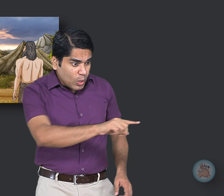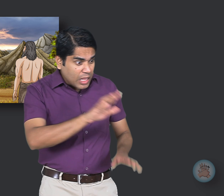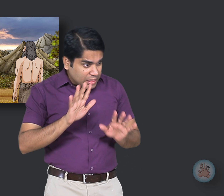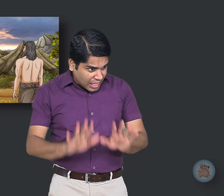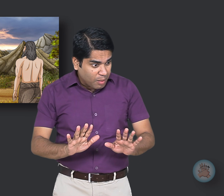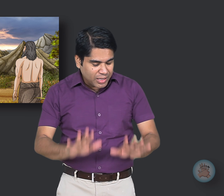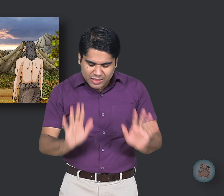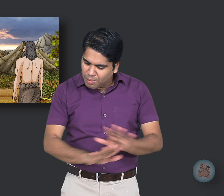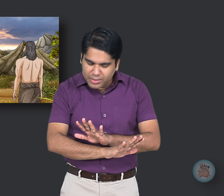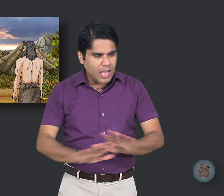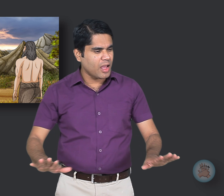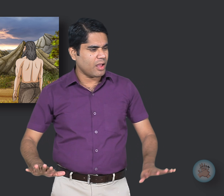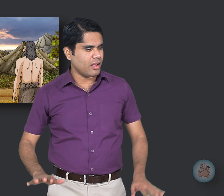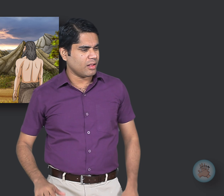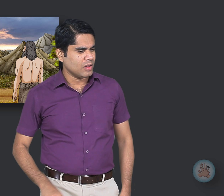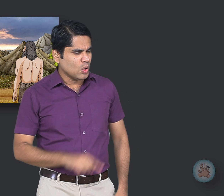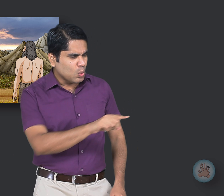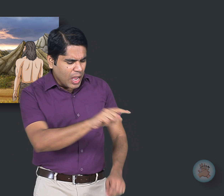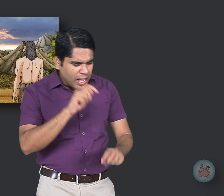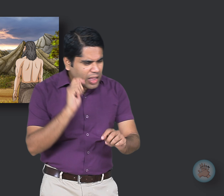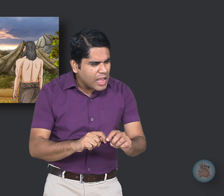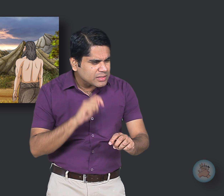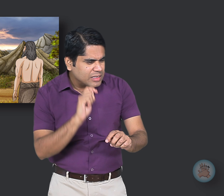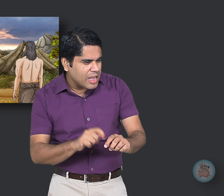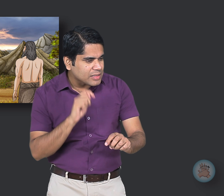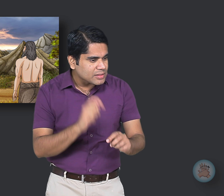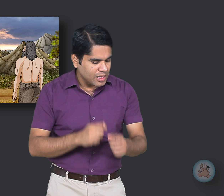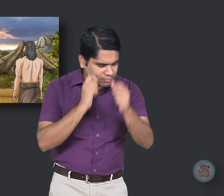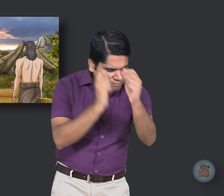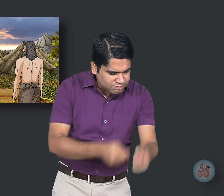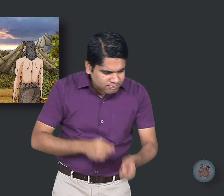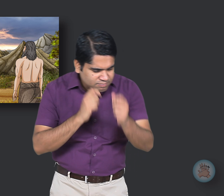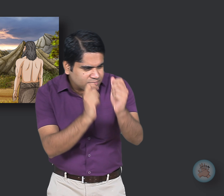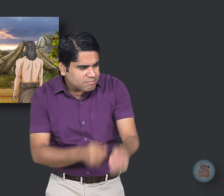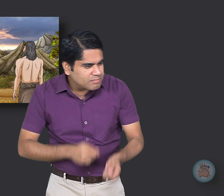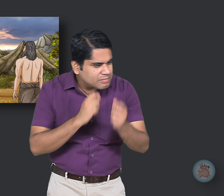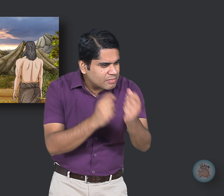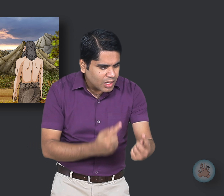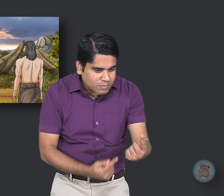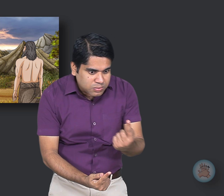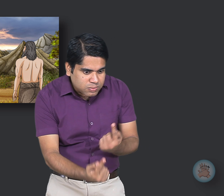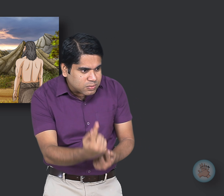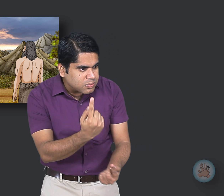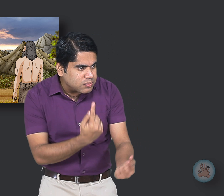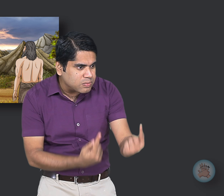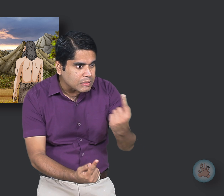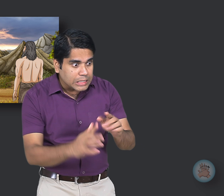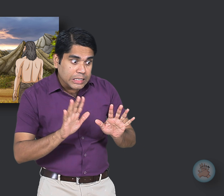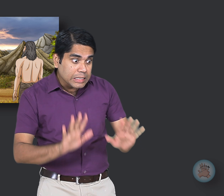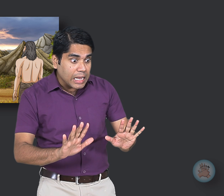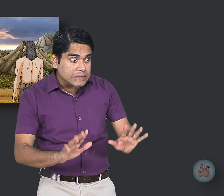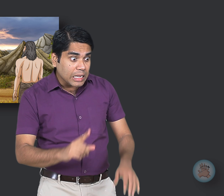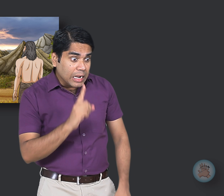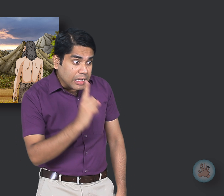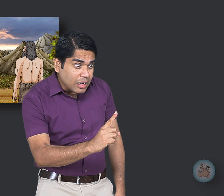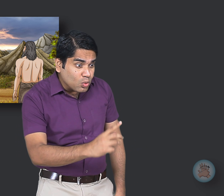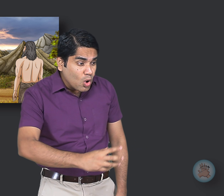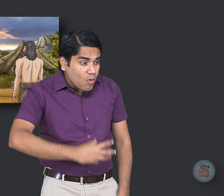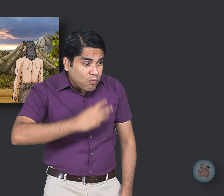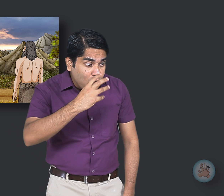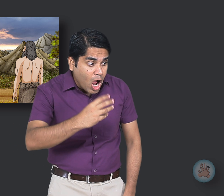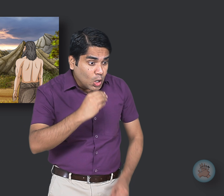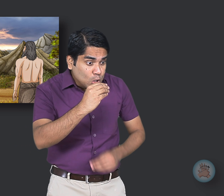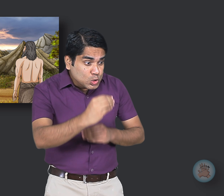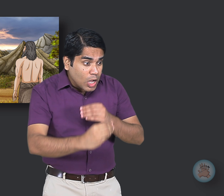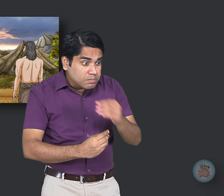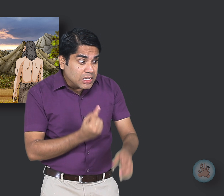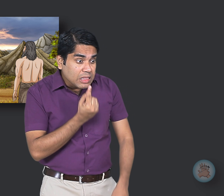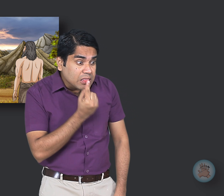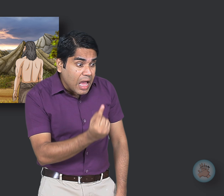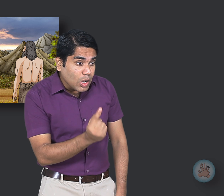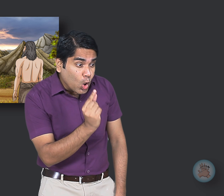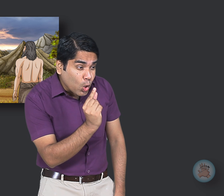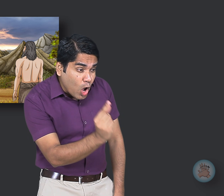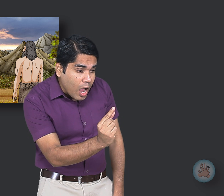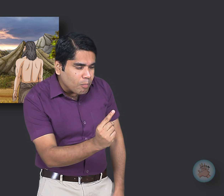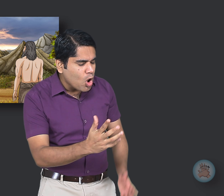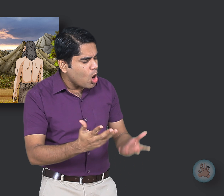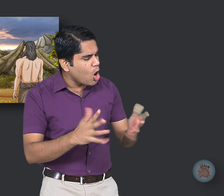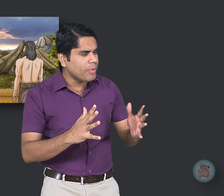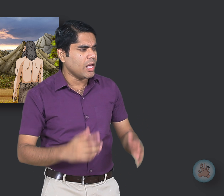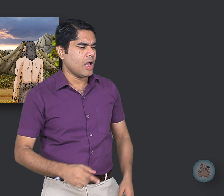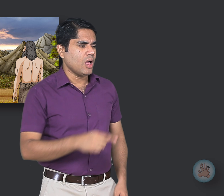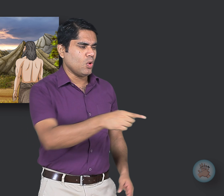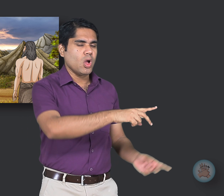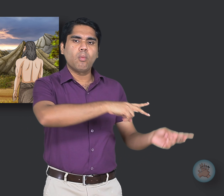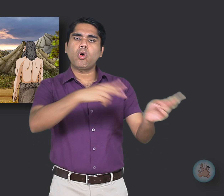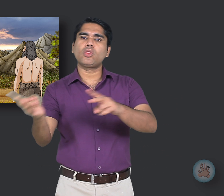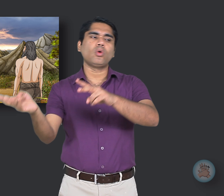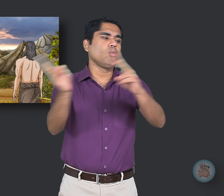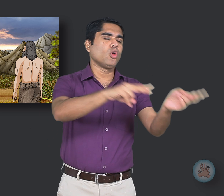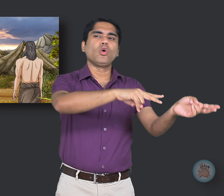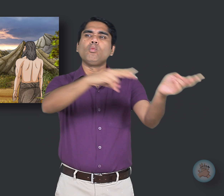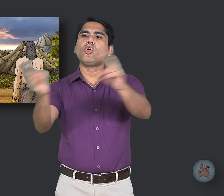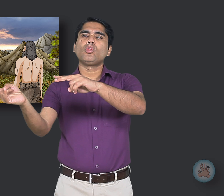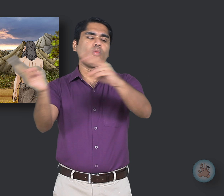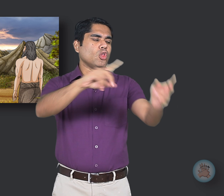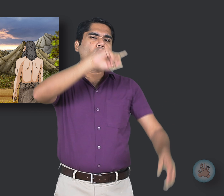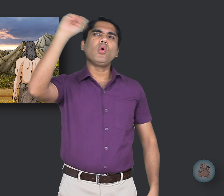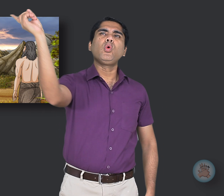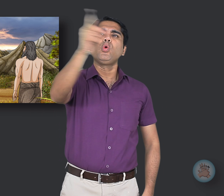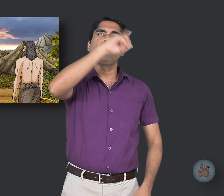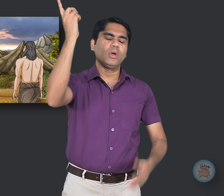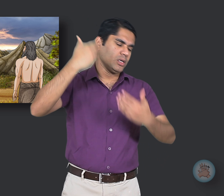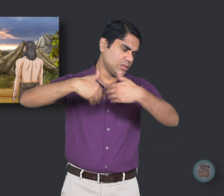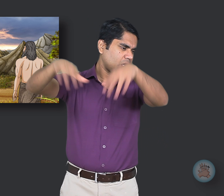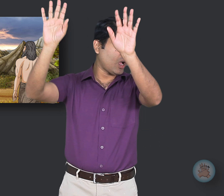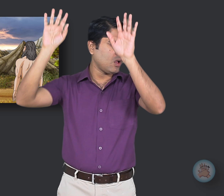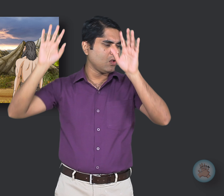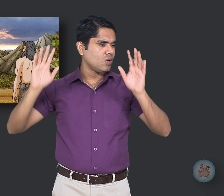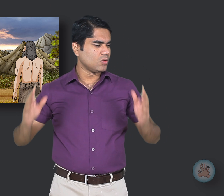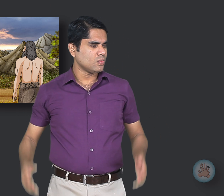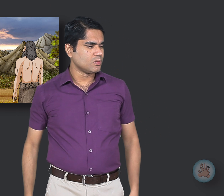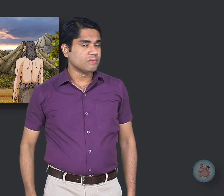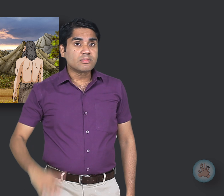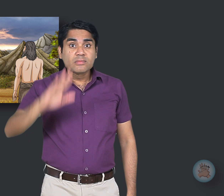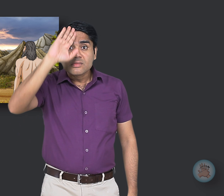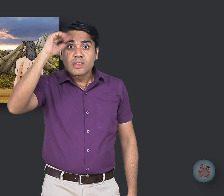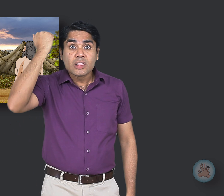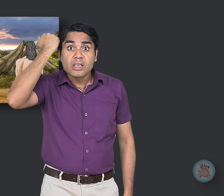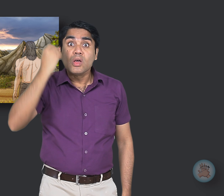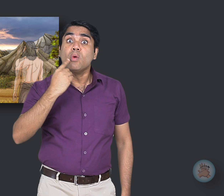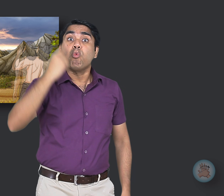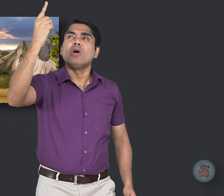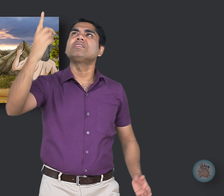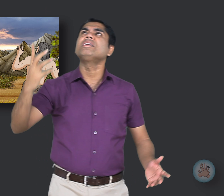When you till the ground, it will no longer yield its produce to you. You will be a fugitive and a wanderer on the earth.”